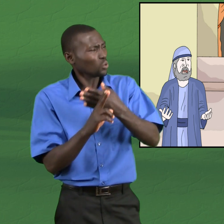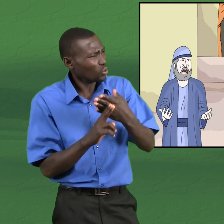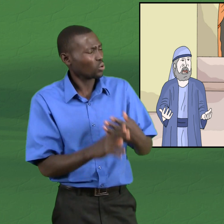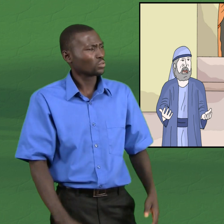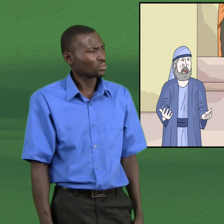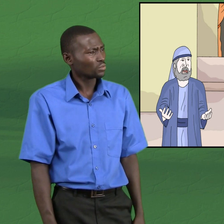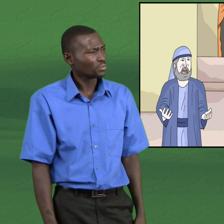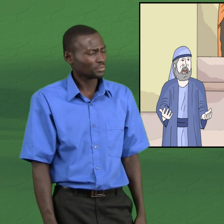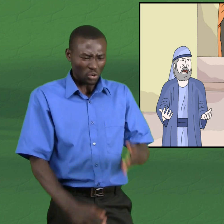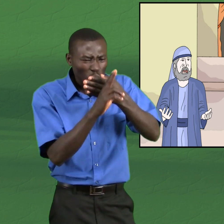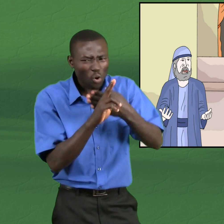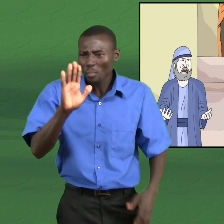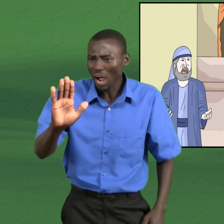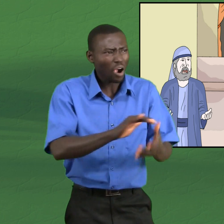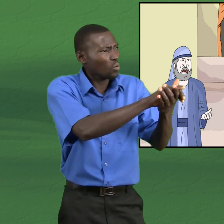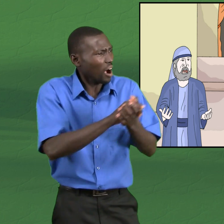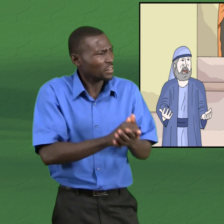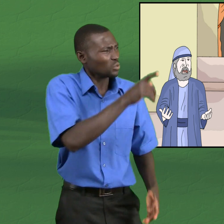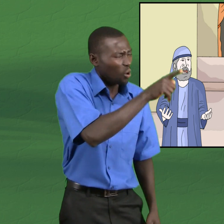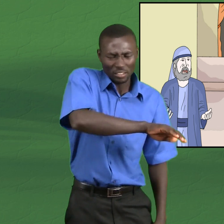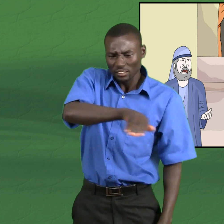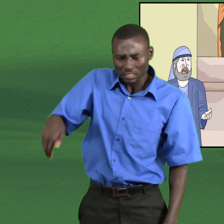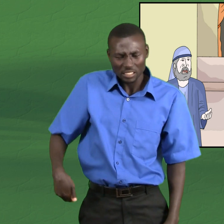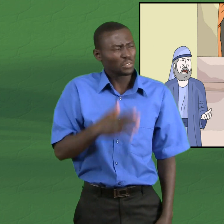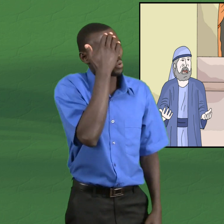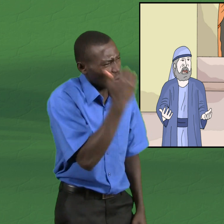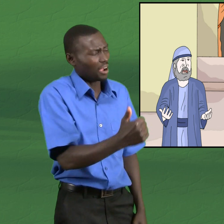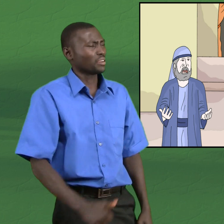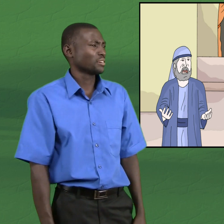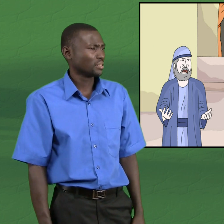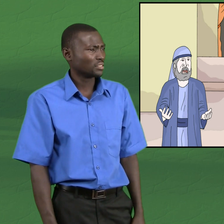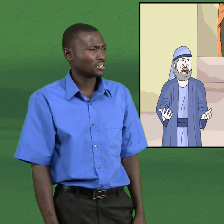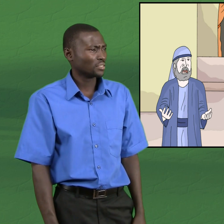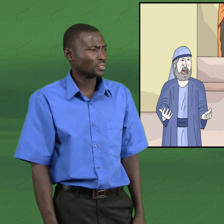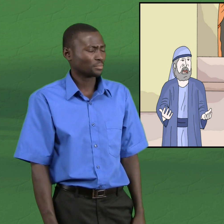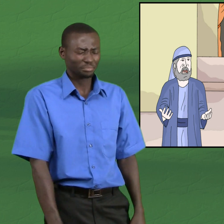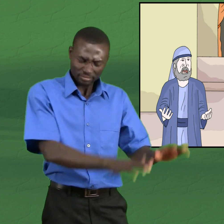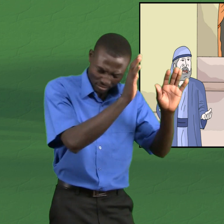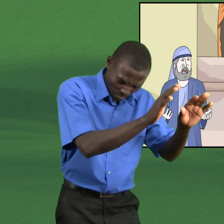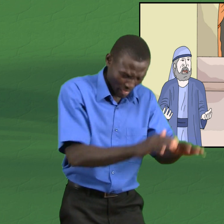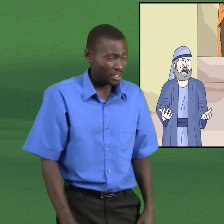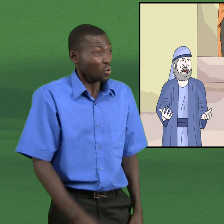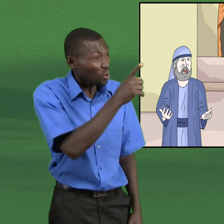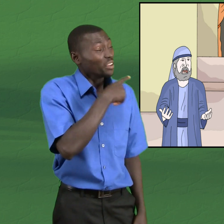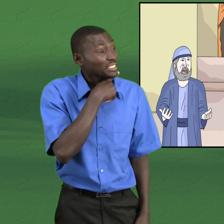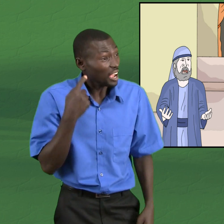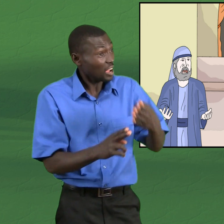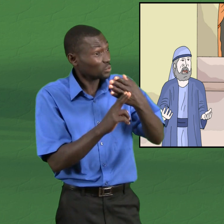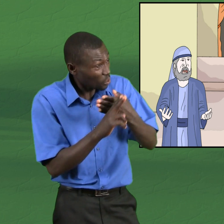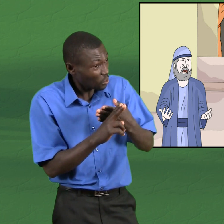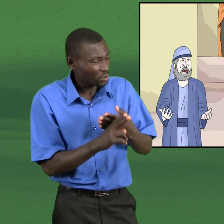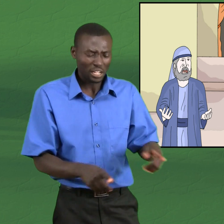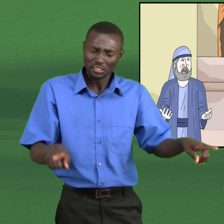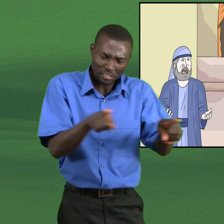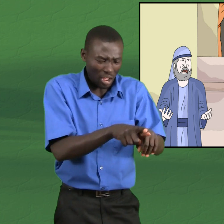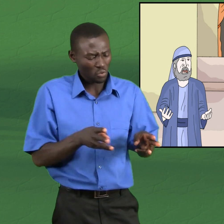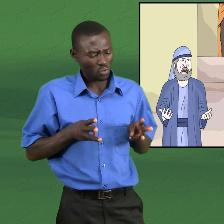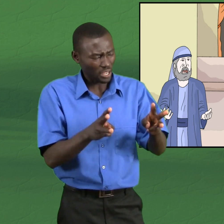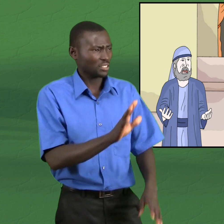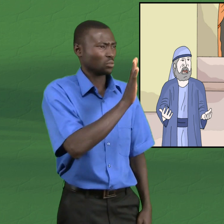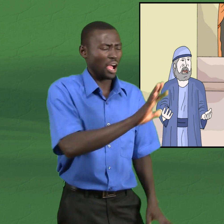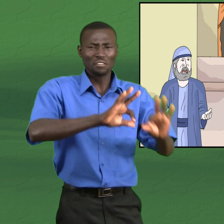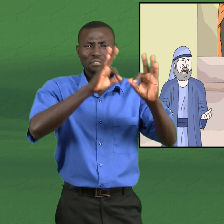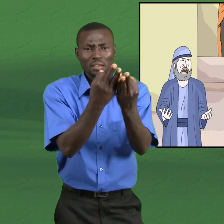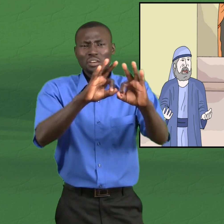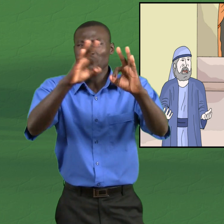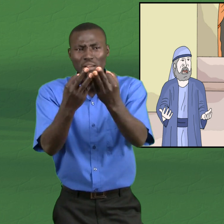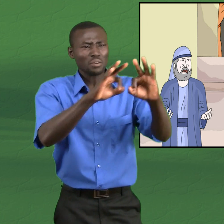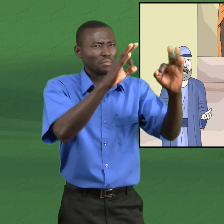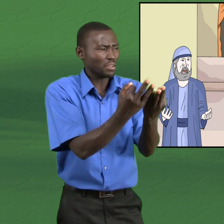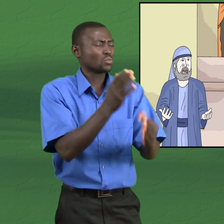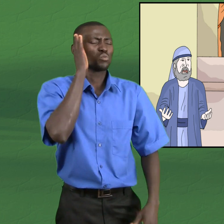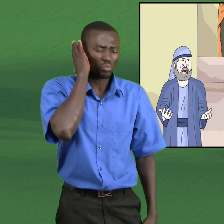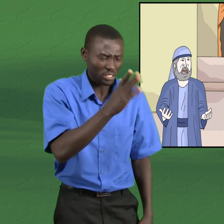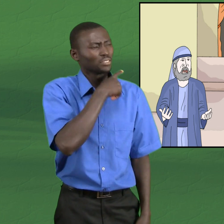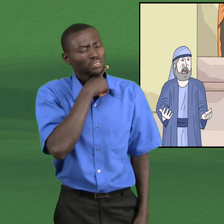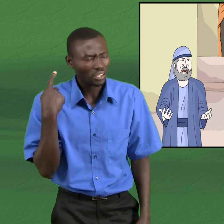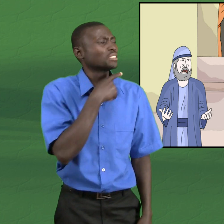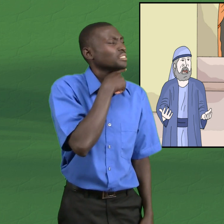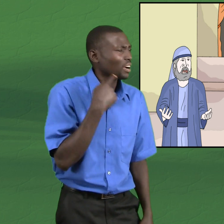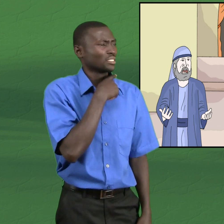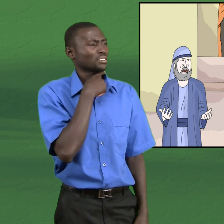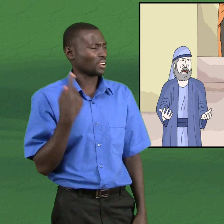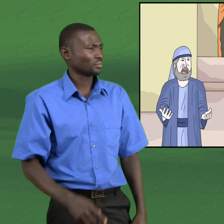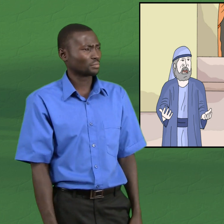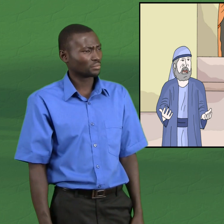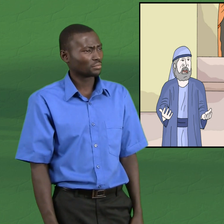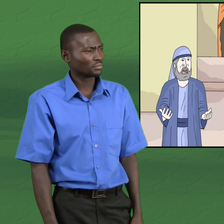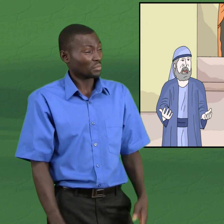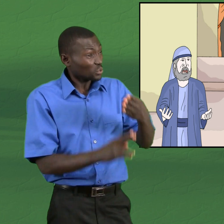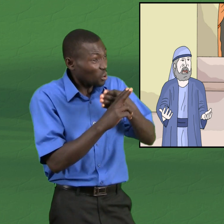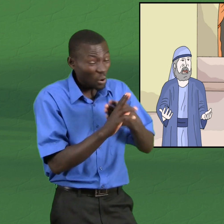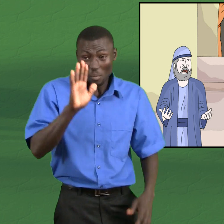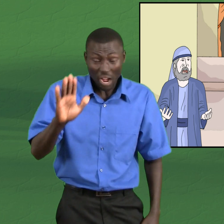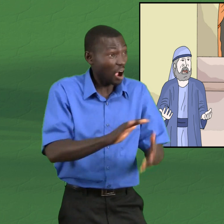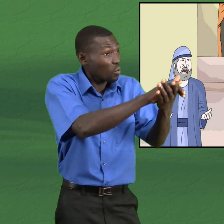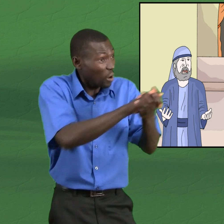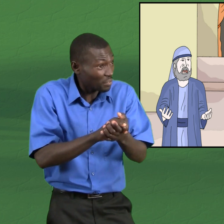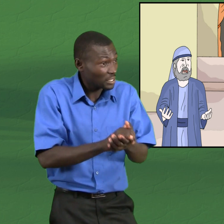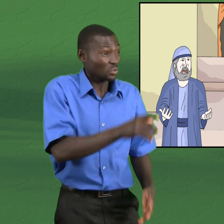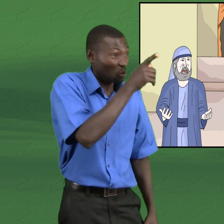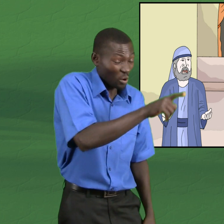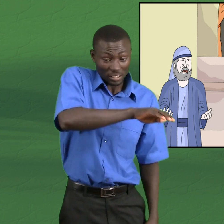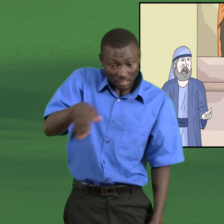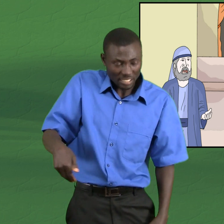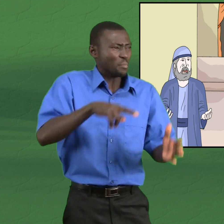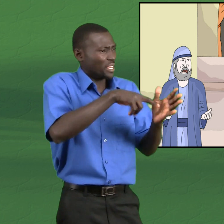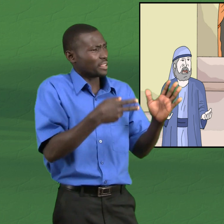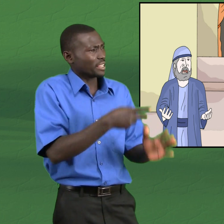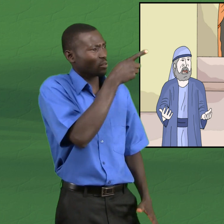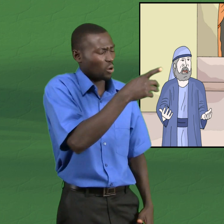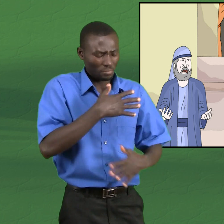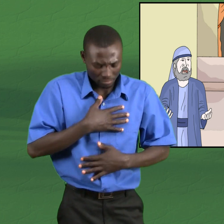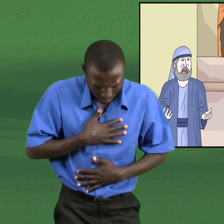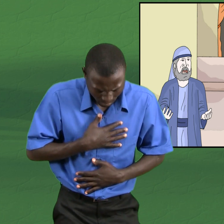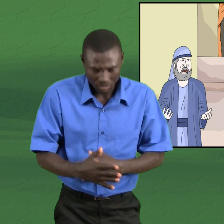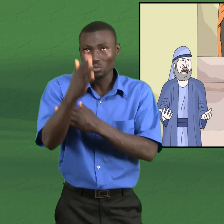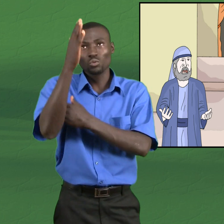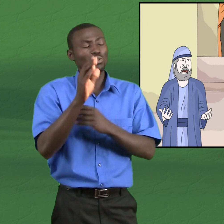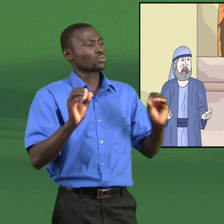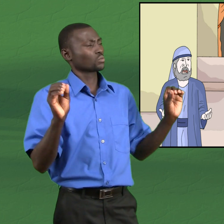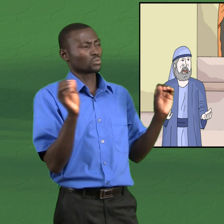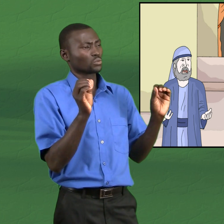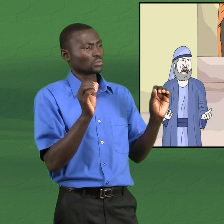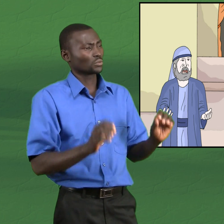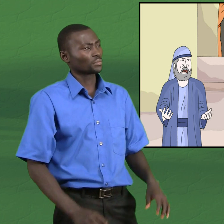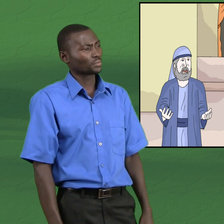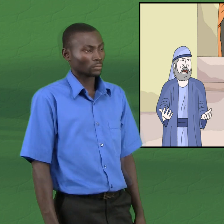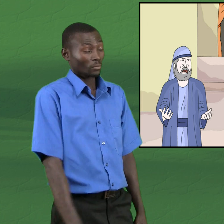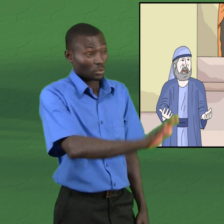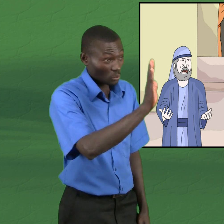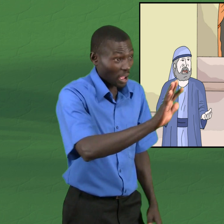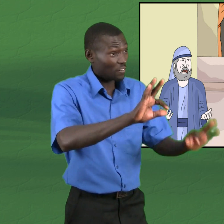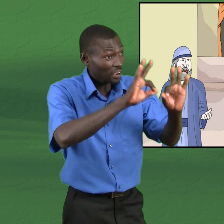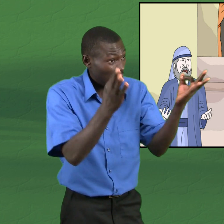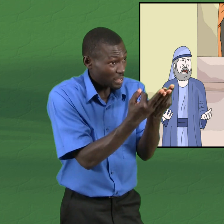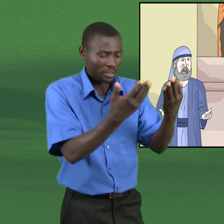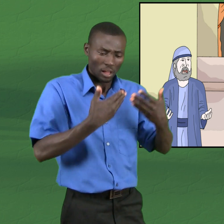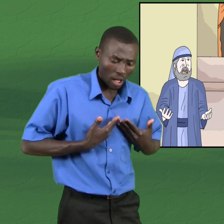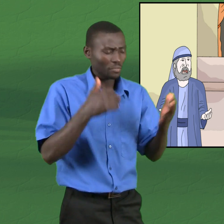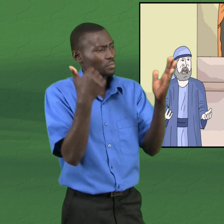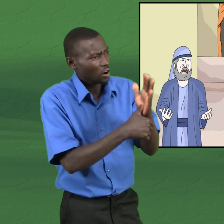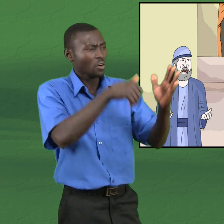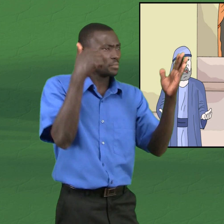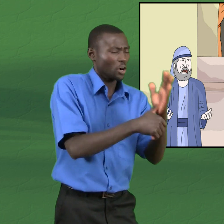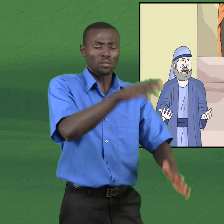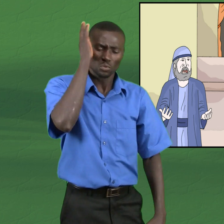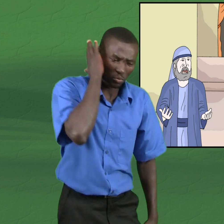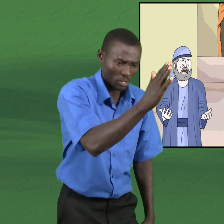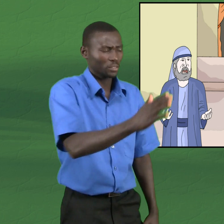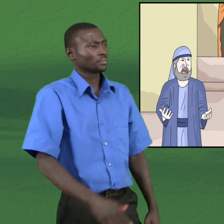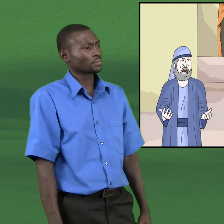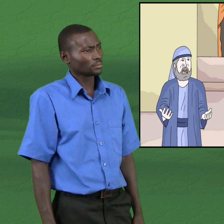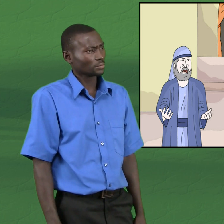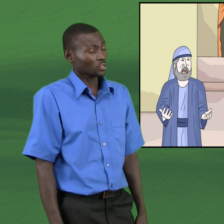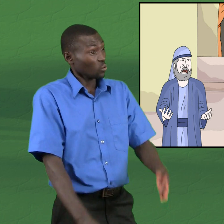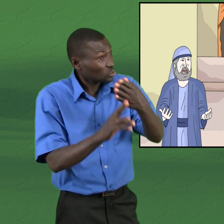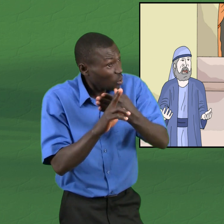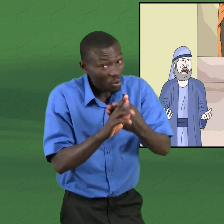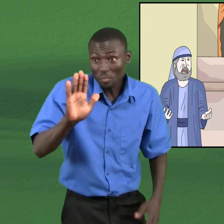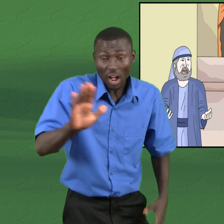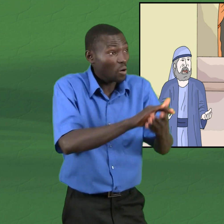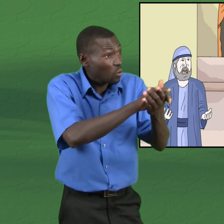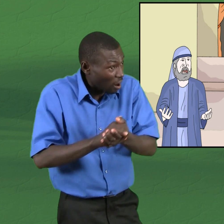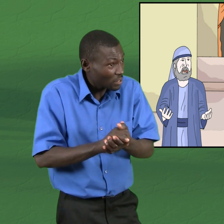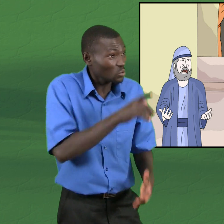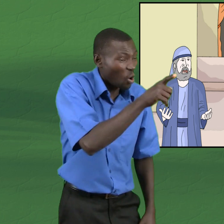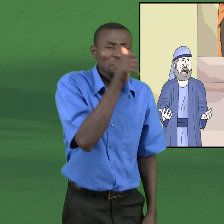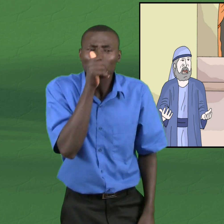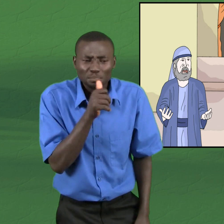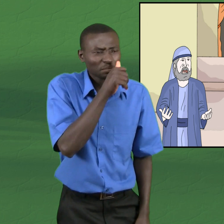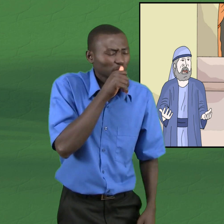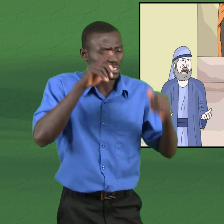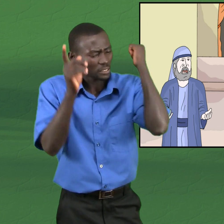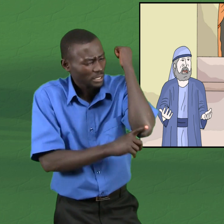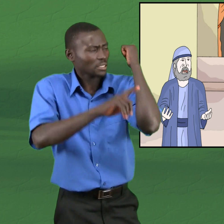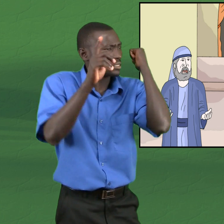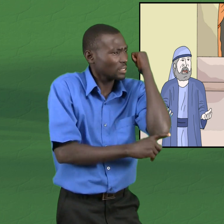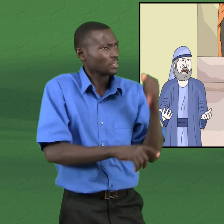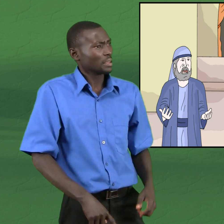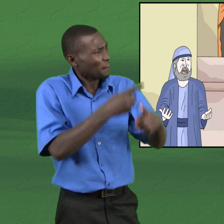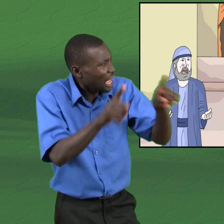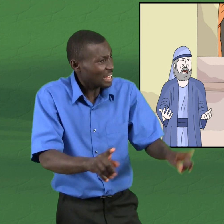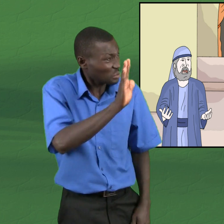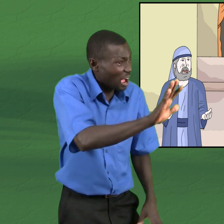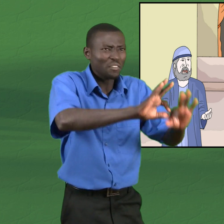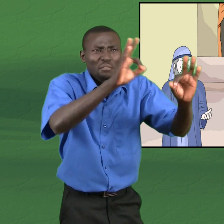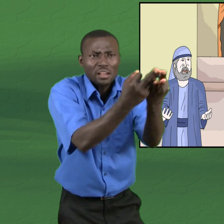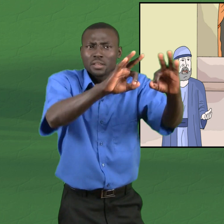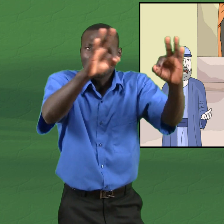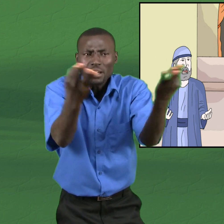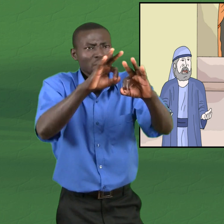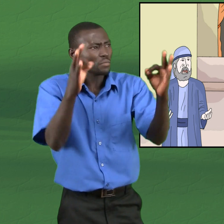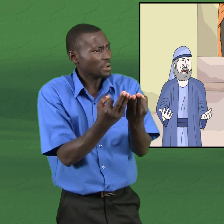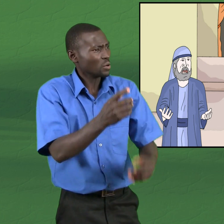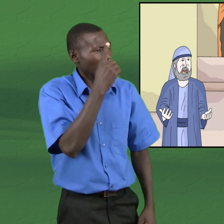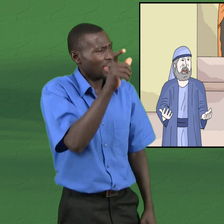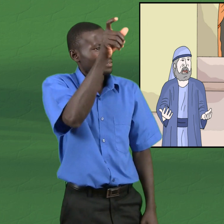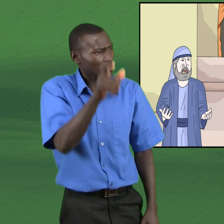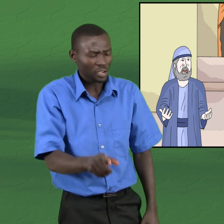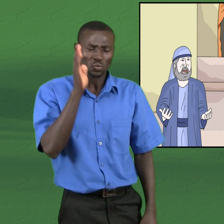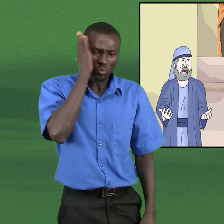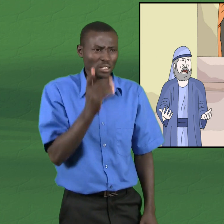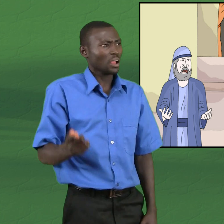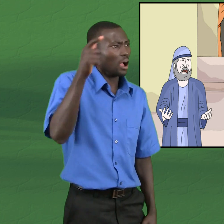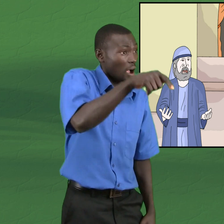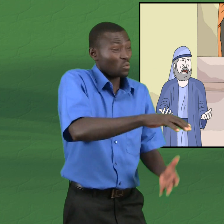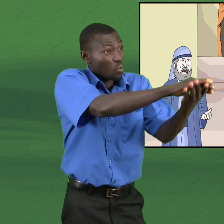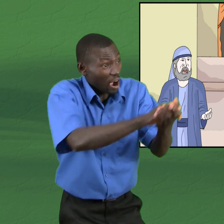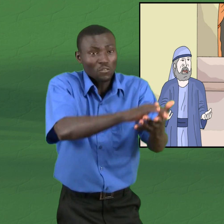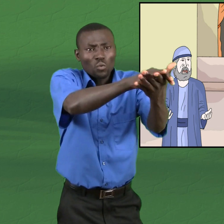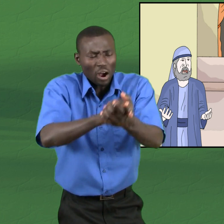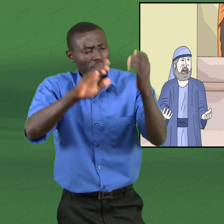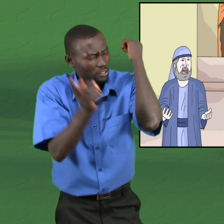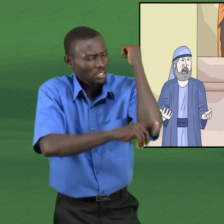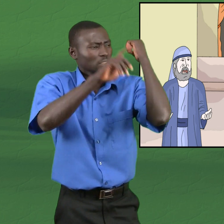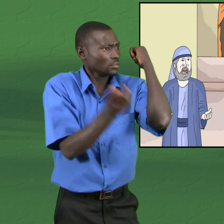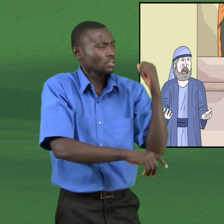Now, therefore, the sword will never depart from your house, because you have despised Me and have taken the wife of Uriah the Hittite to be your own.’ This is what the LORD says: ‘I will raise up adversity against you from your own house.